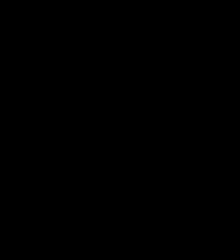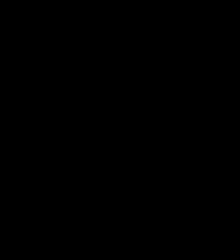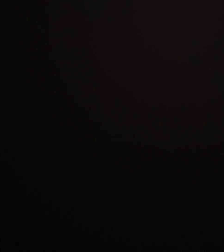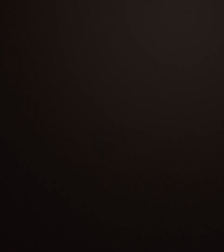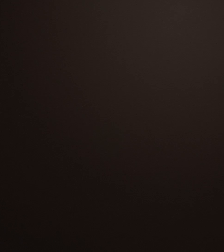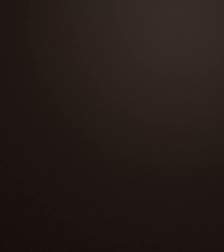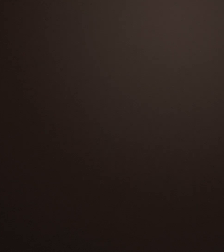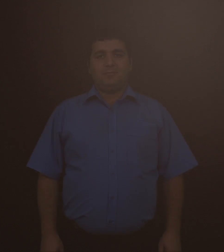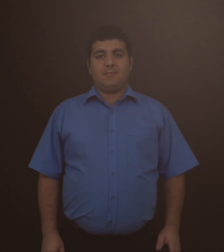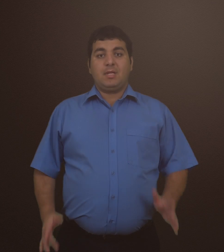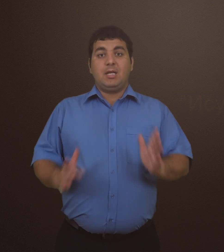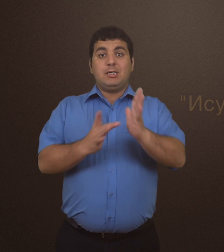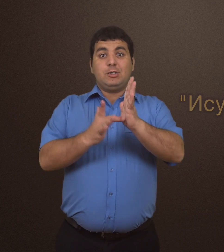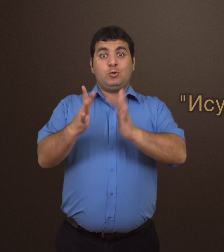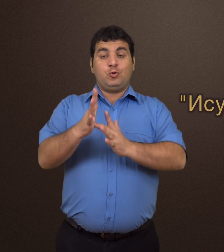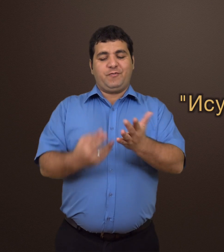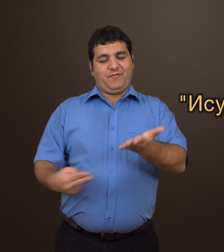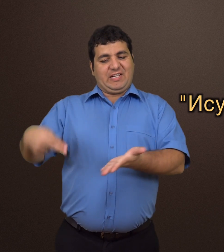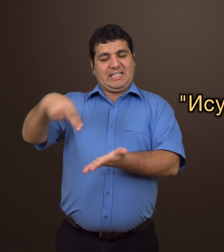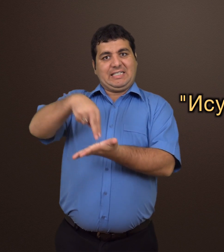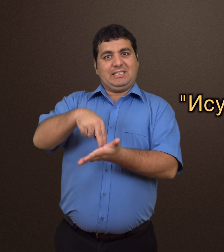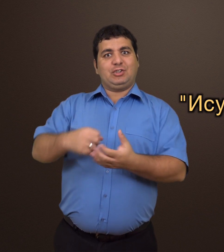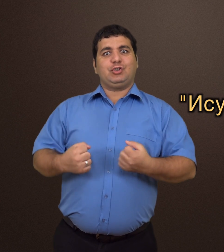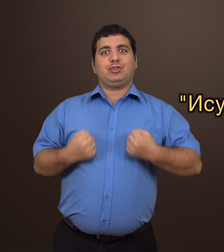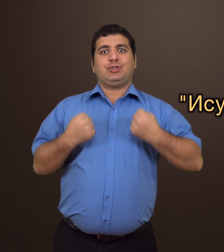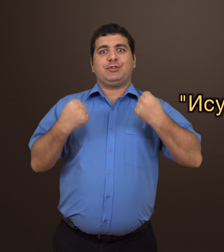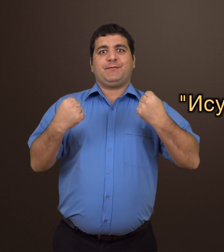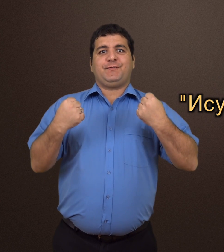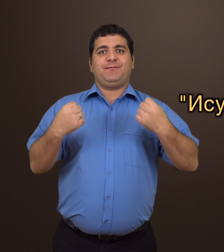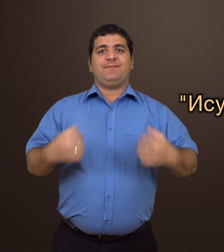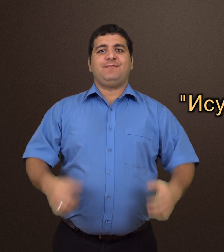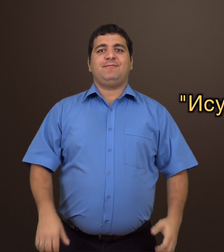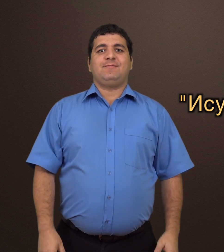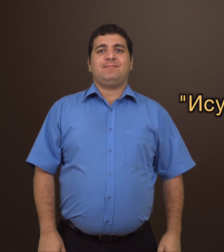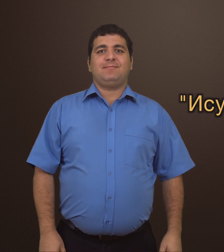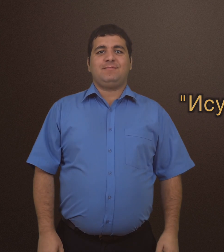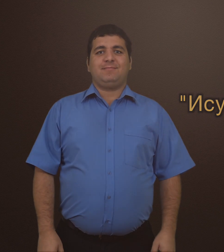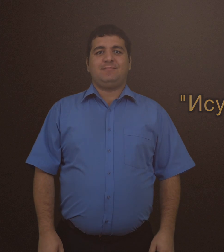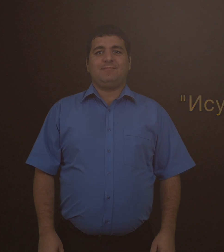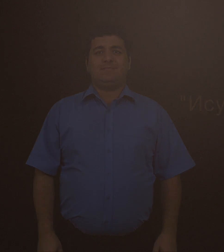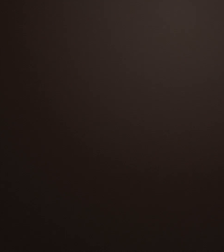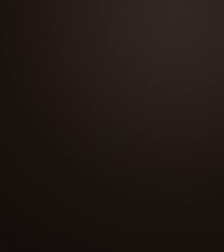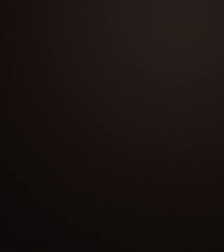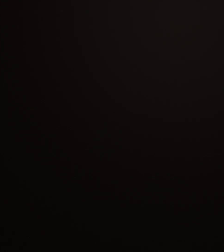Jesus' resurrection